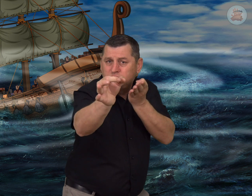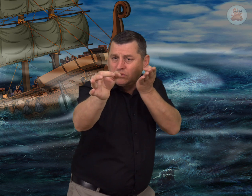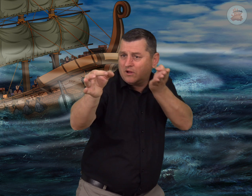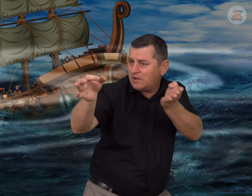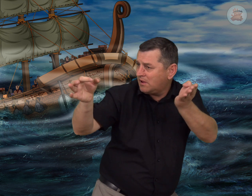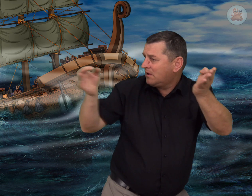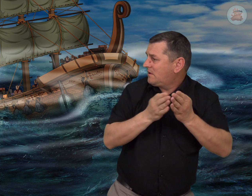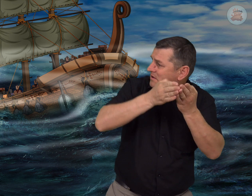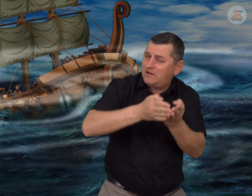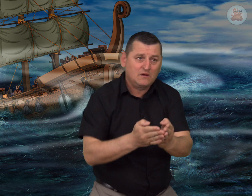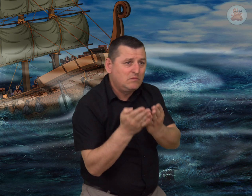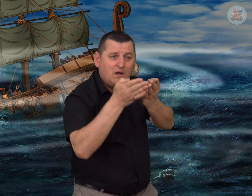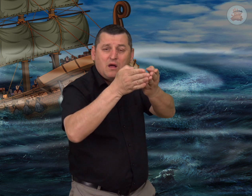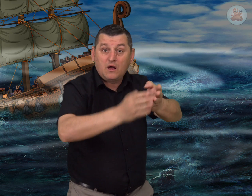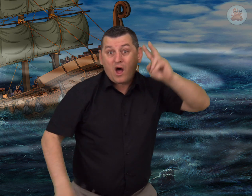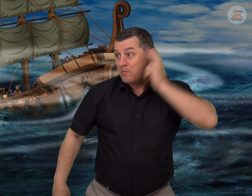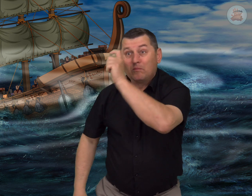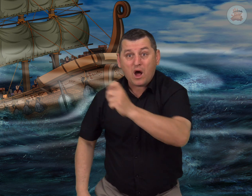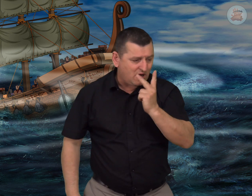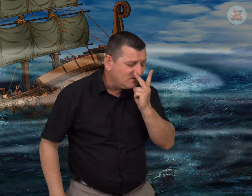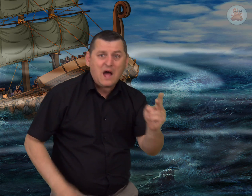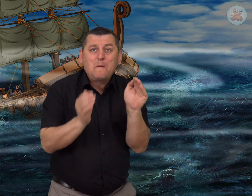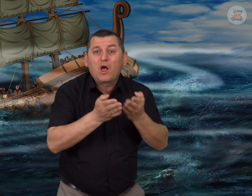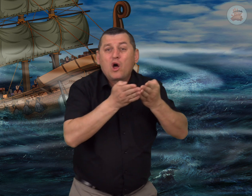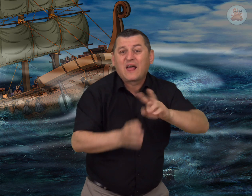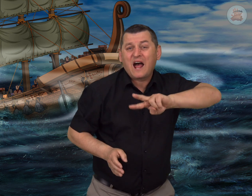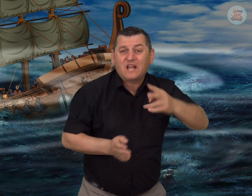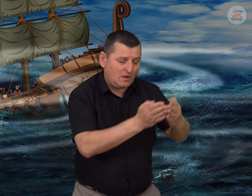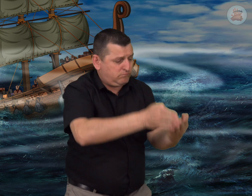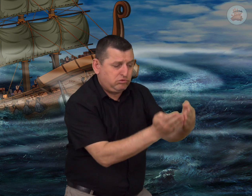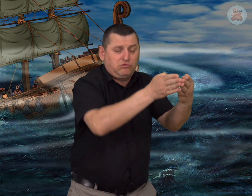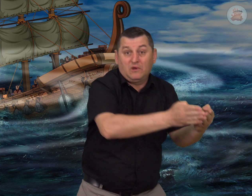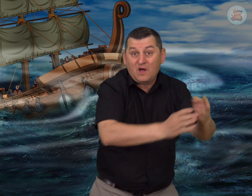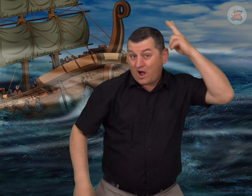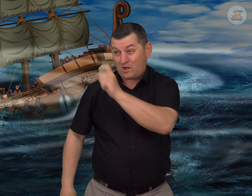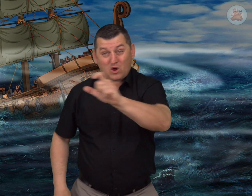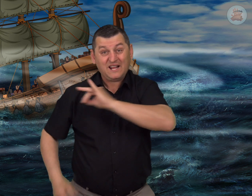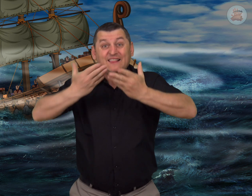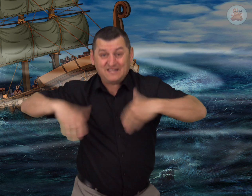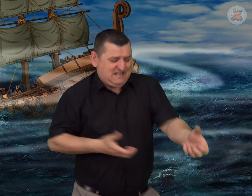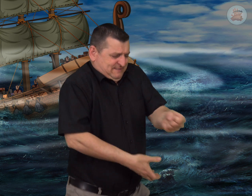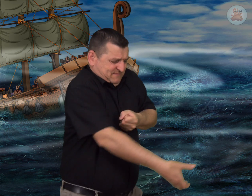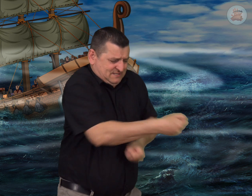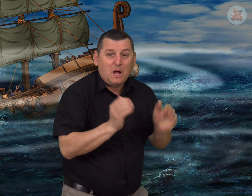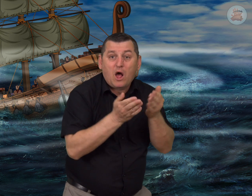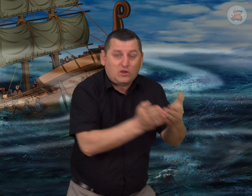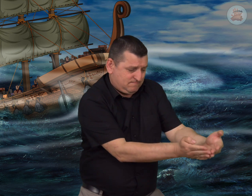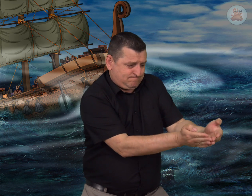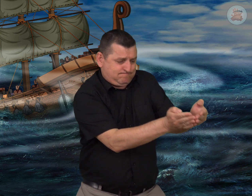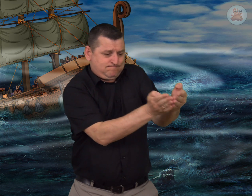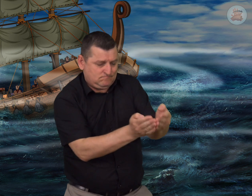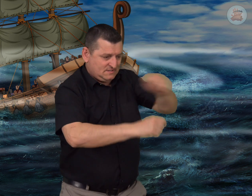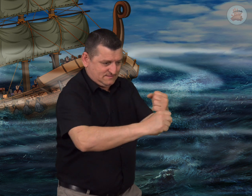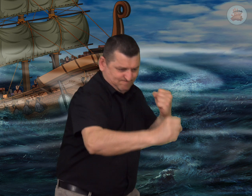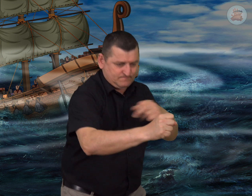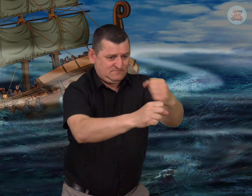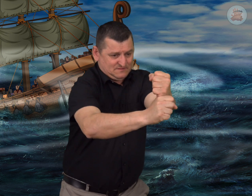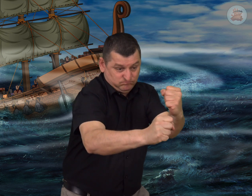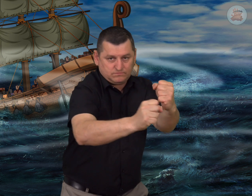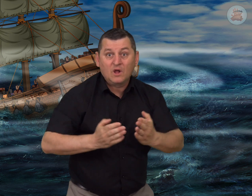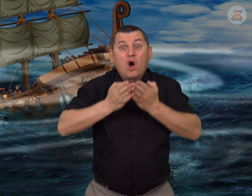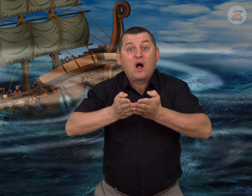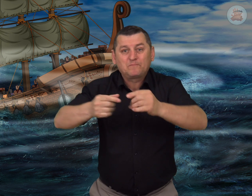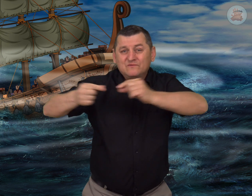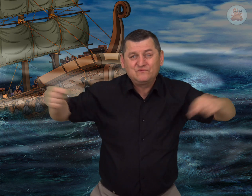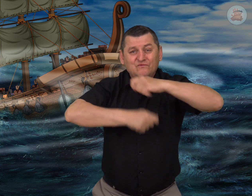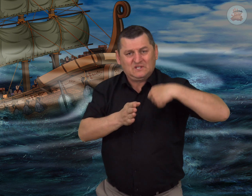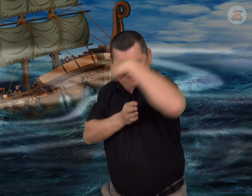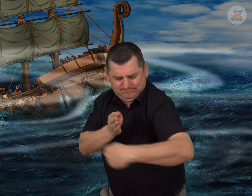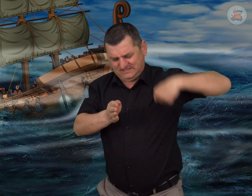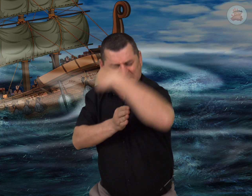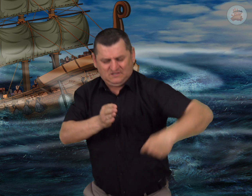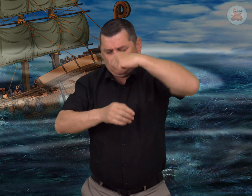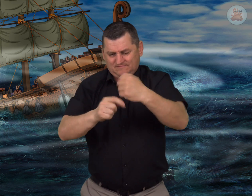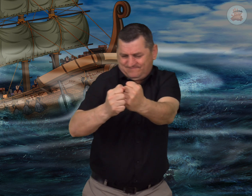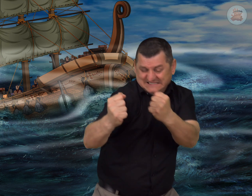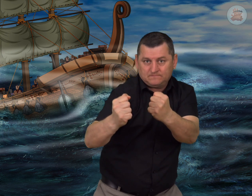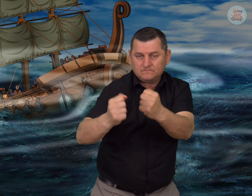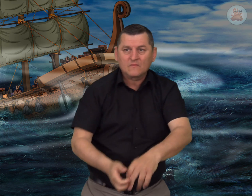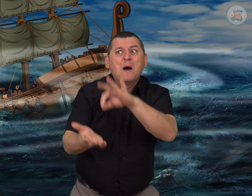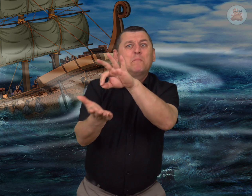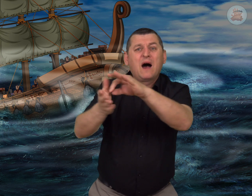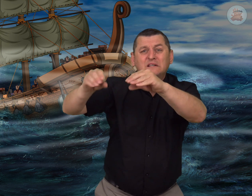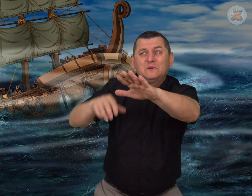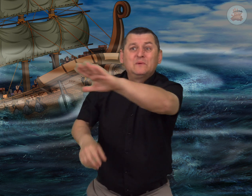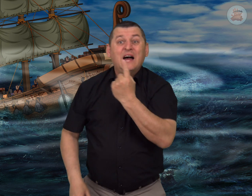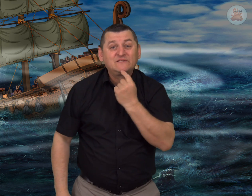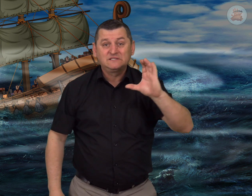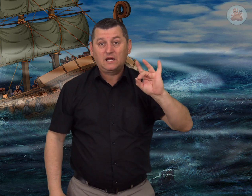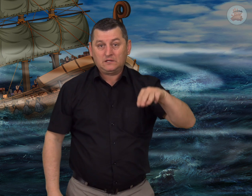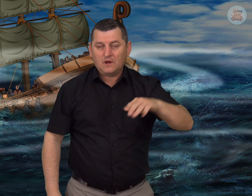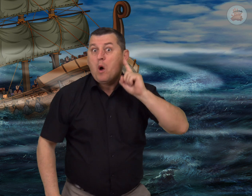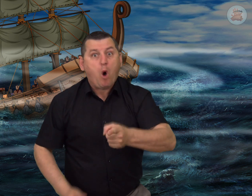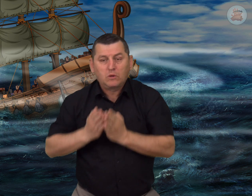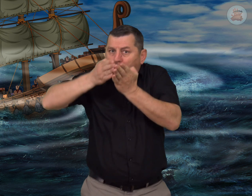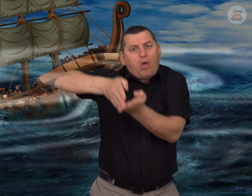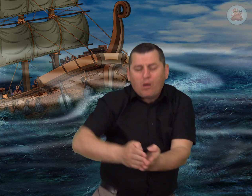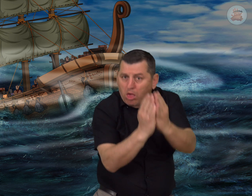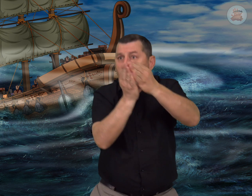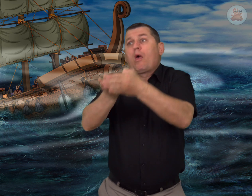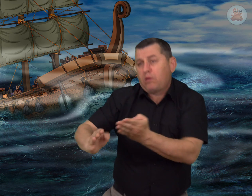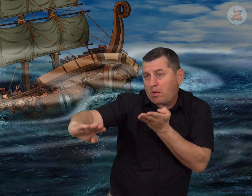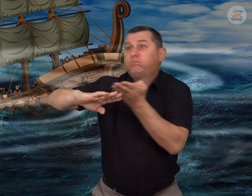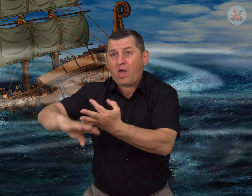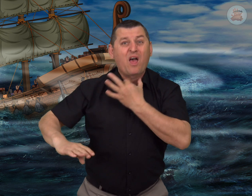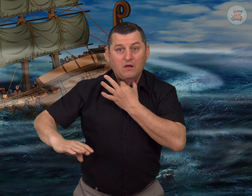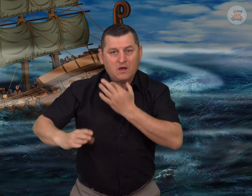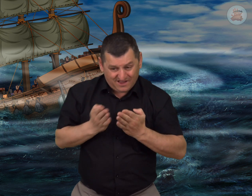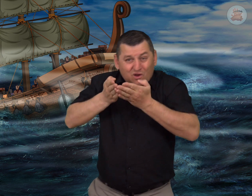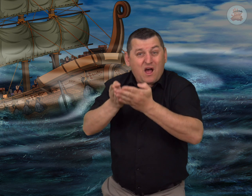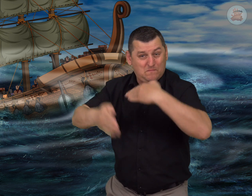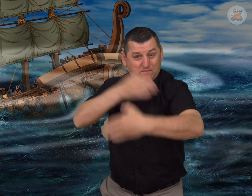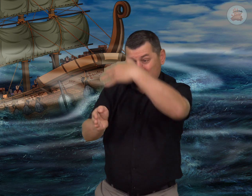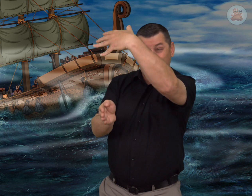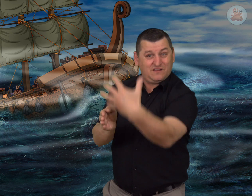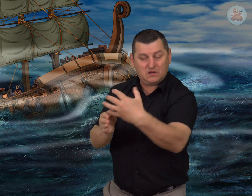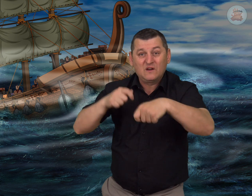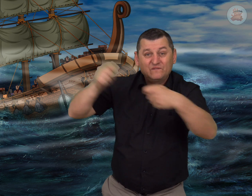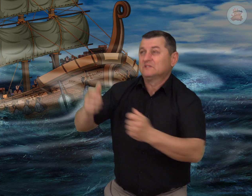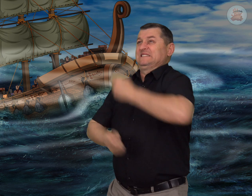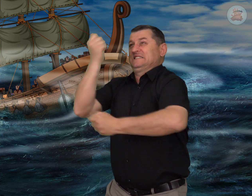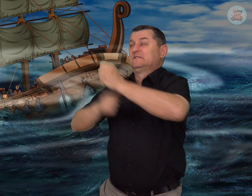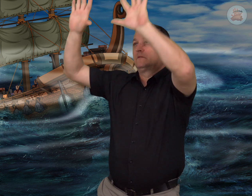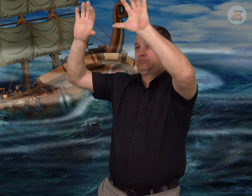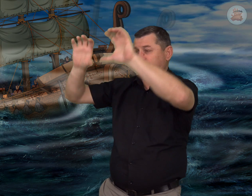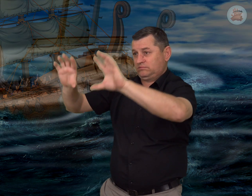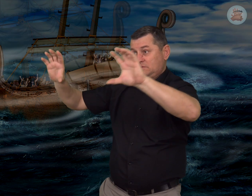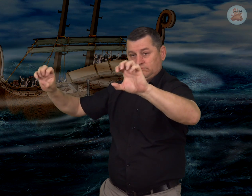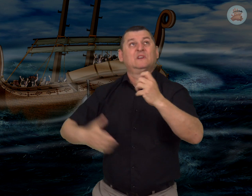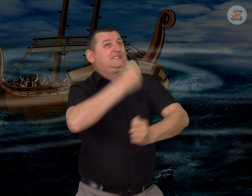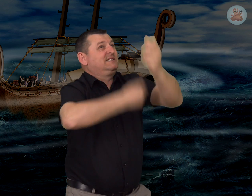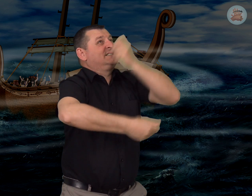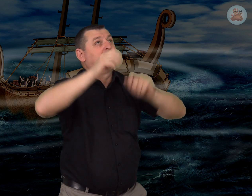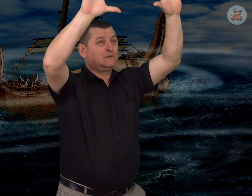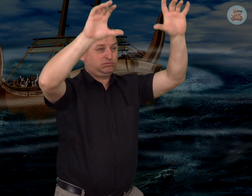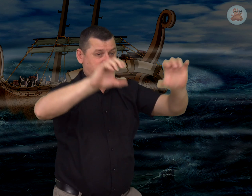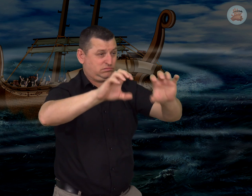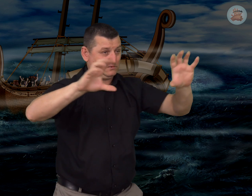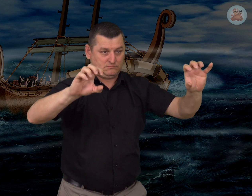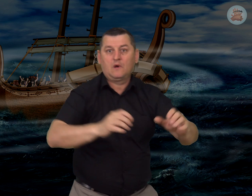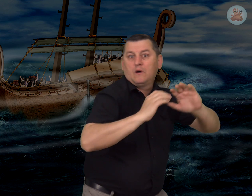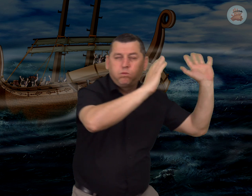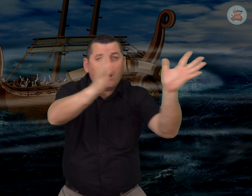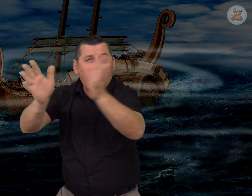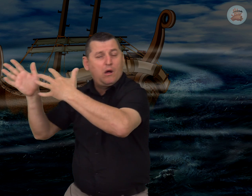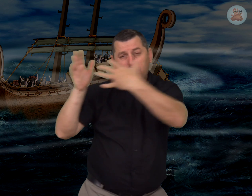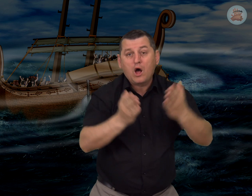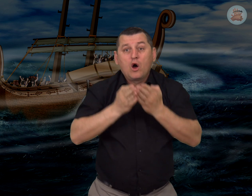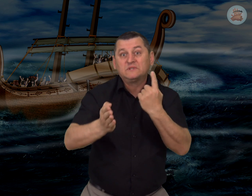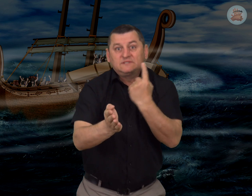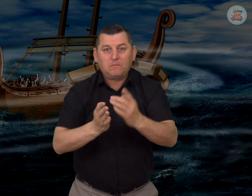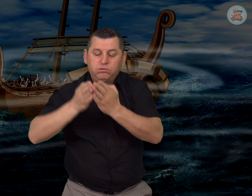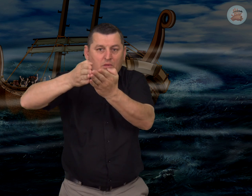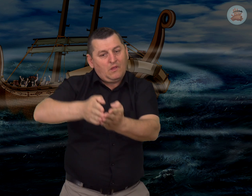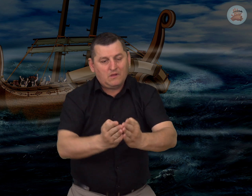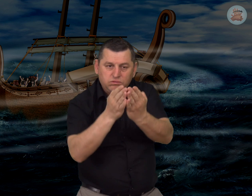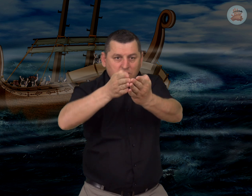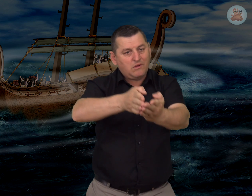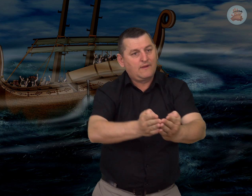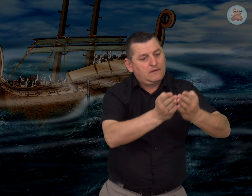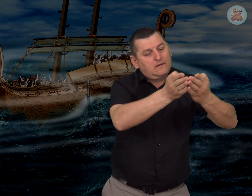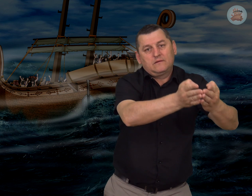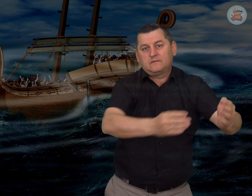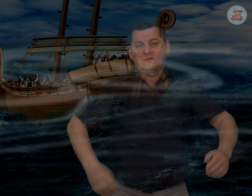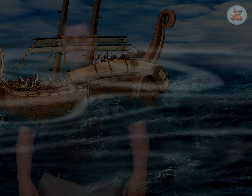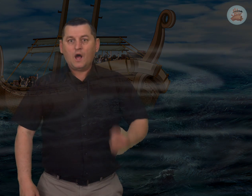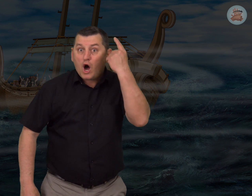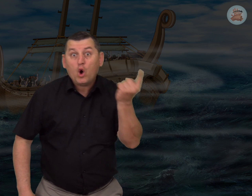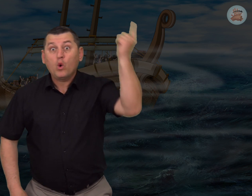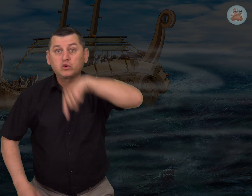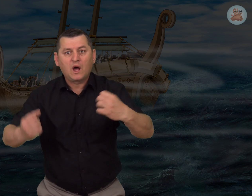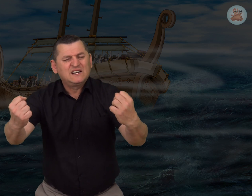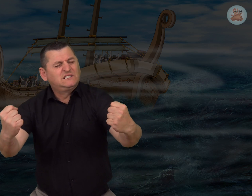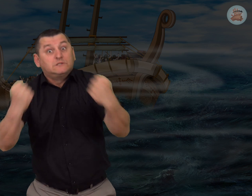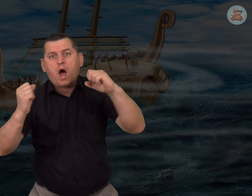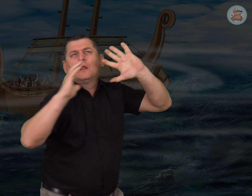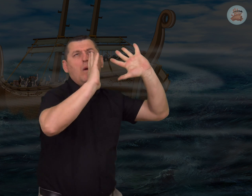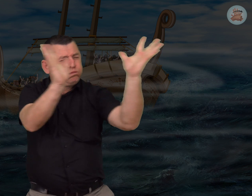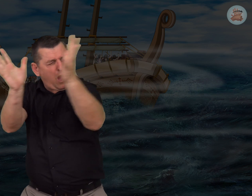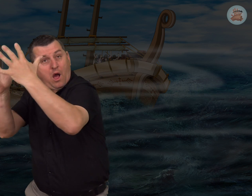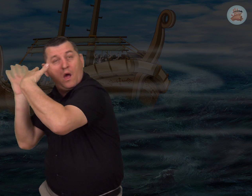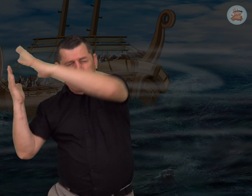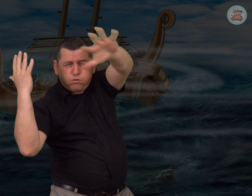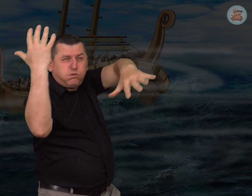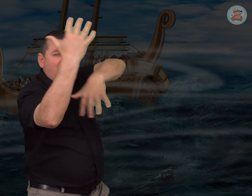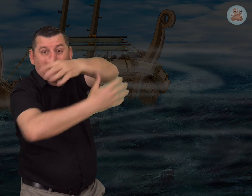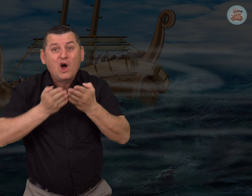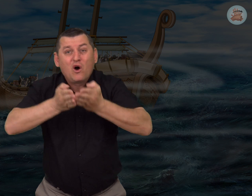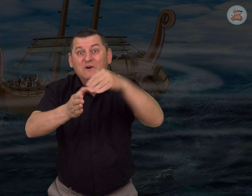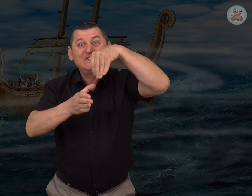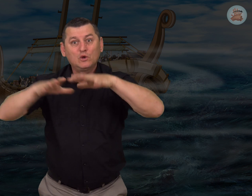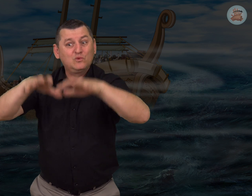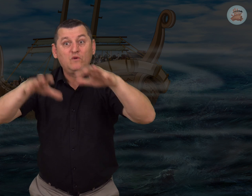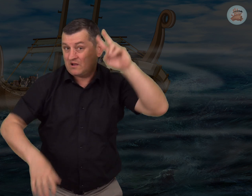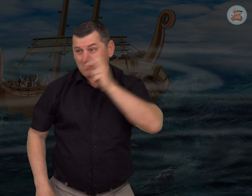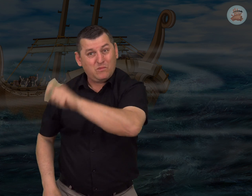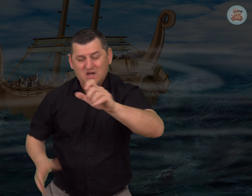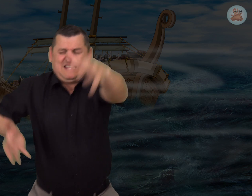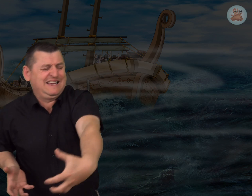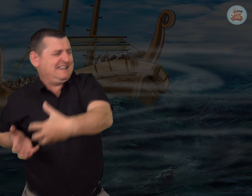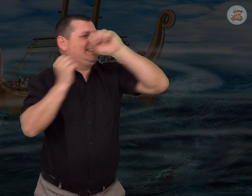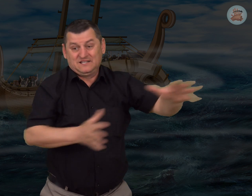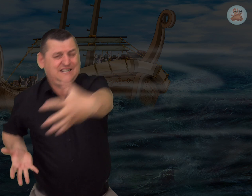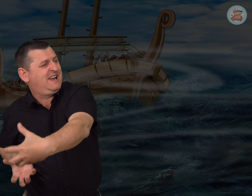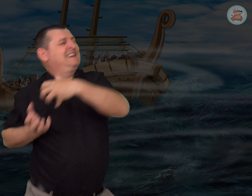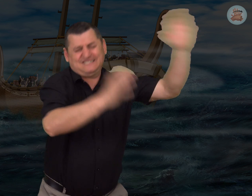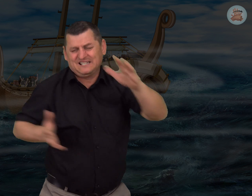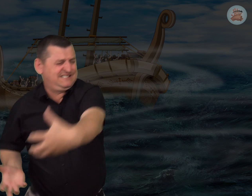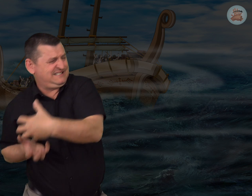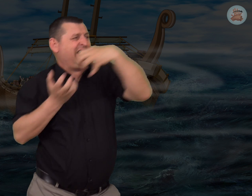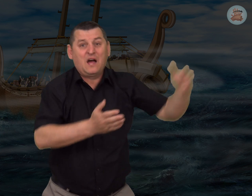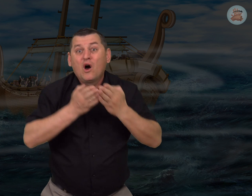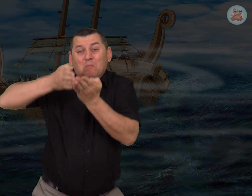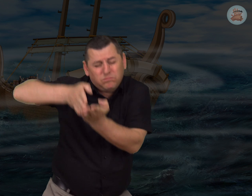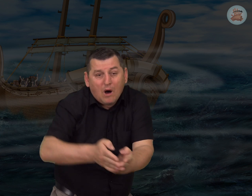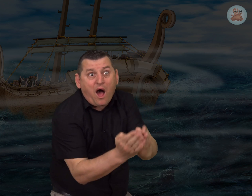Passing to the lee of a small island called Cauda, we barely managed to secure the lifeboat. After hoisting it up, the crew used ropes to undergird the ship. And fearing that they would run aground on the sandbars of Syrtis, they lowered the sea anchor and were driven along.